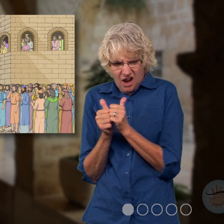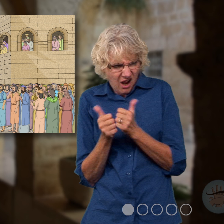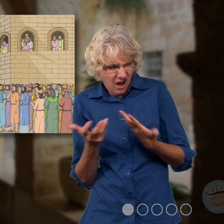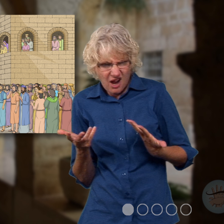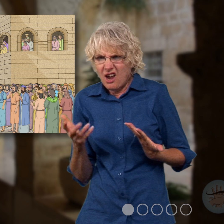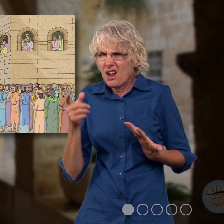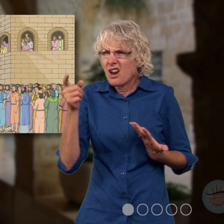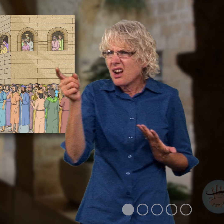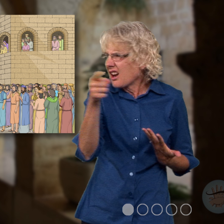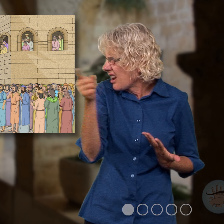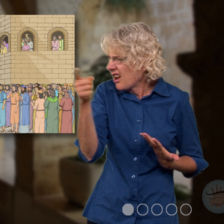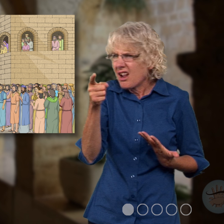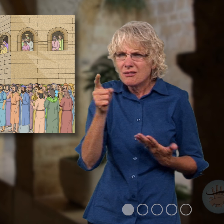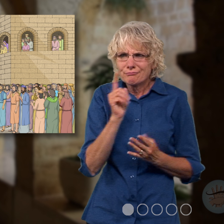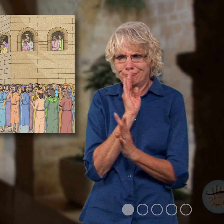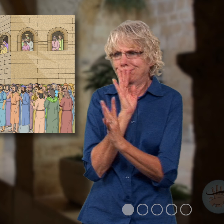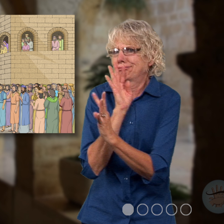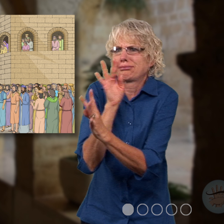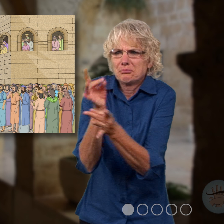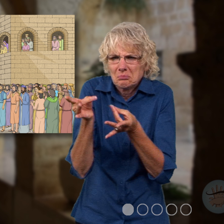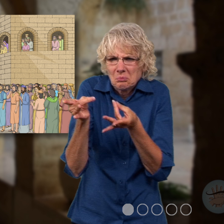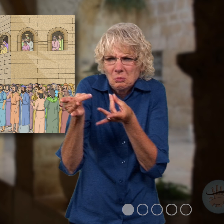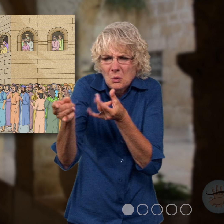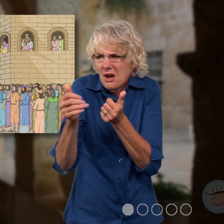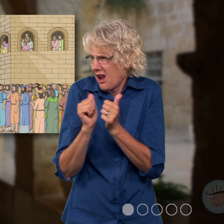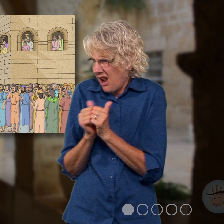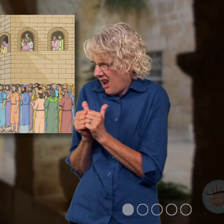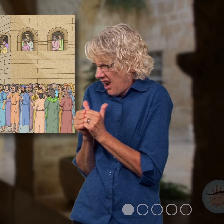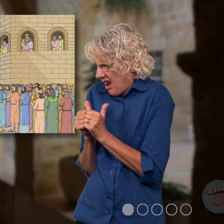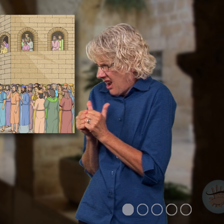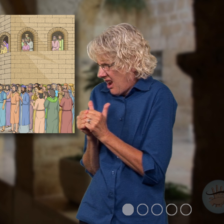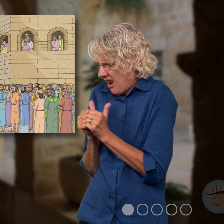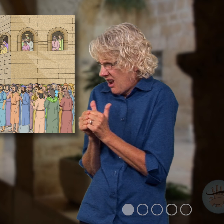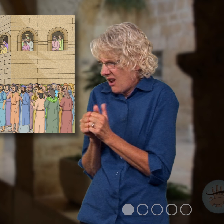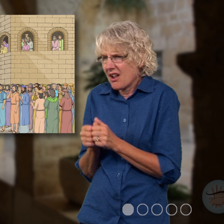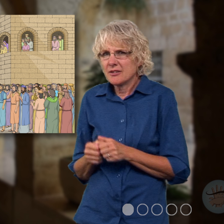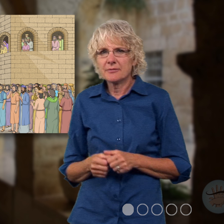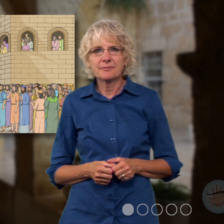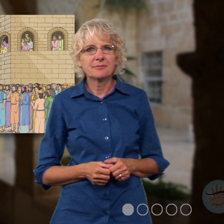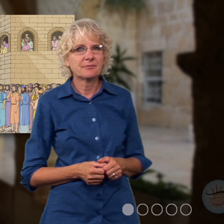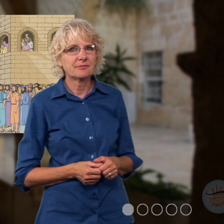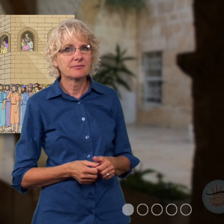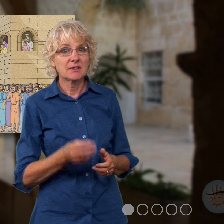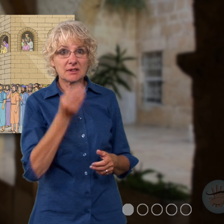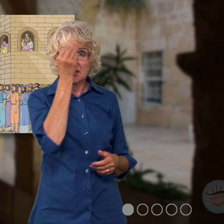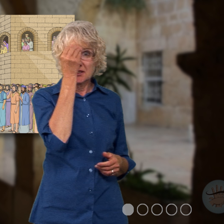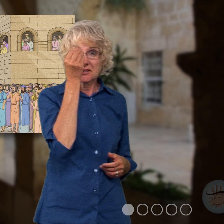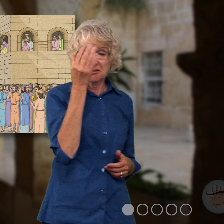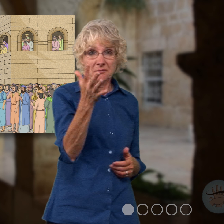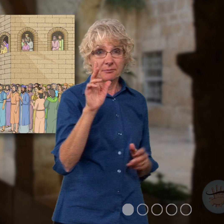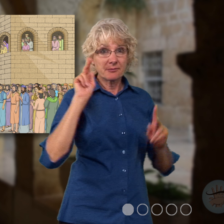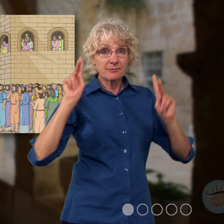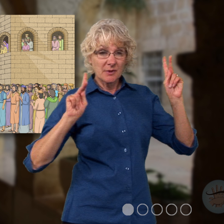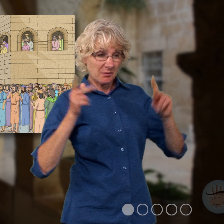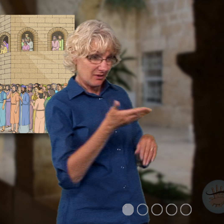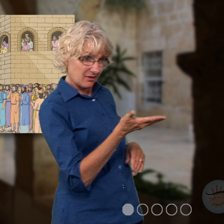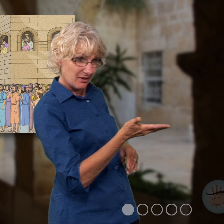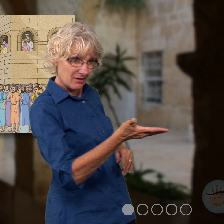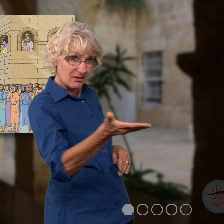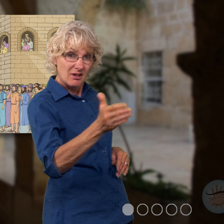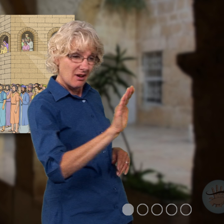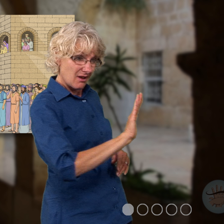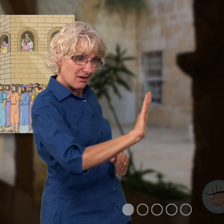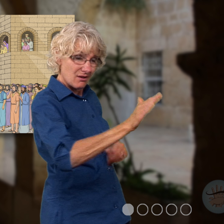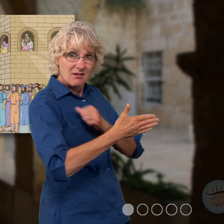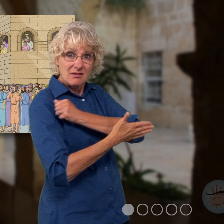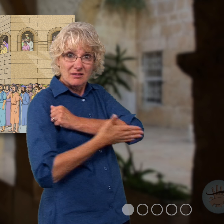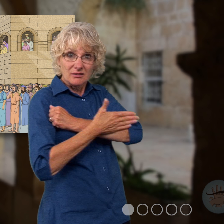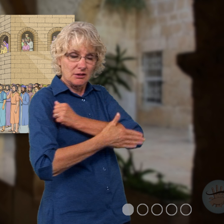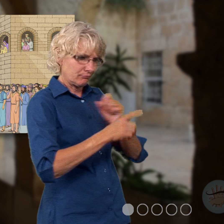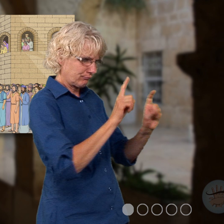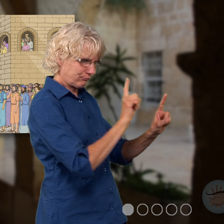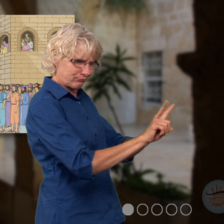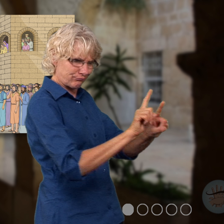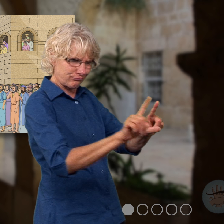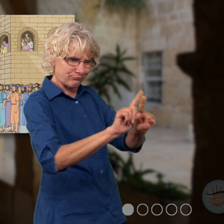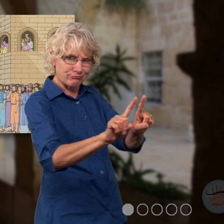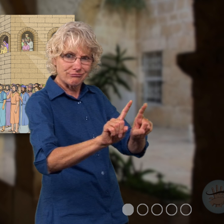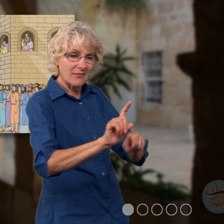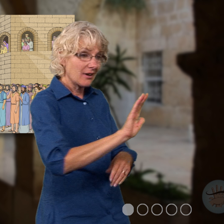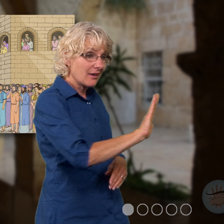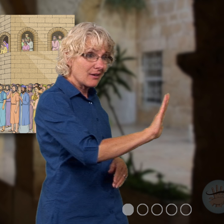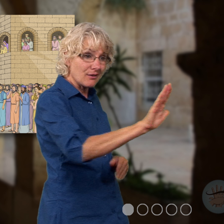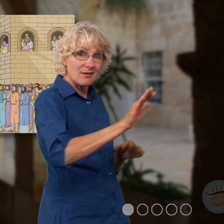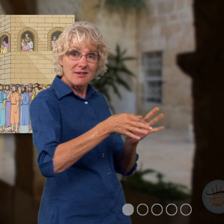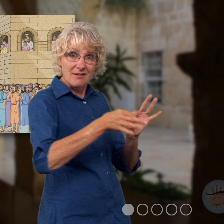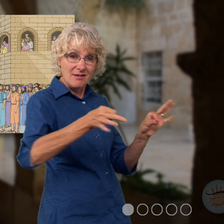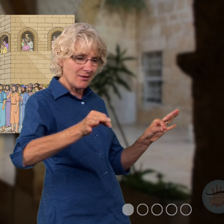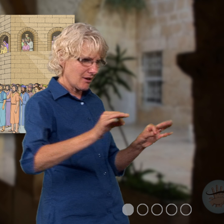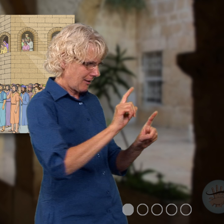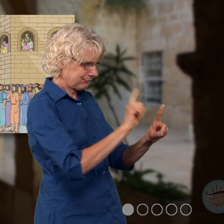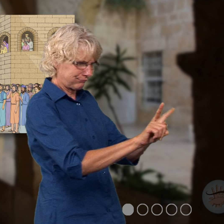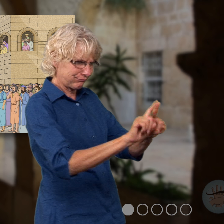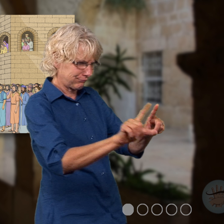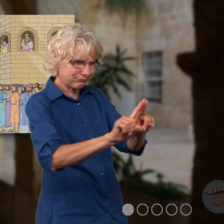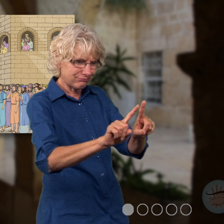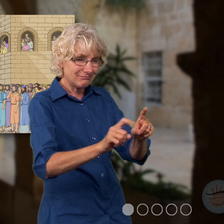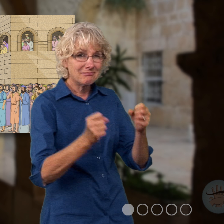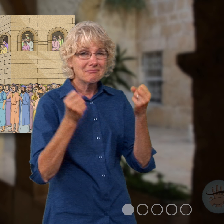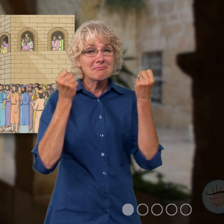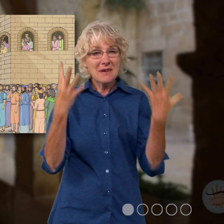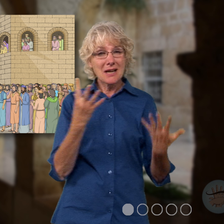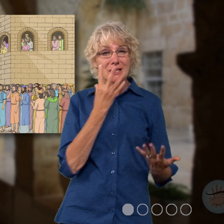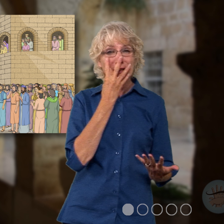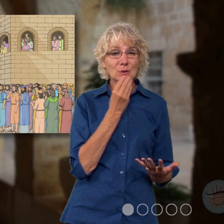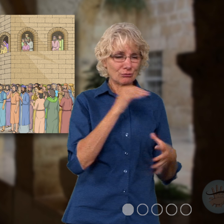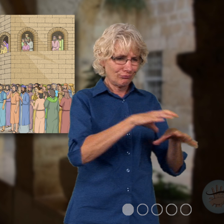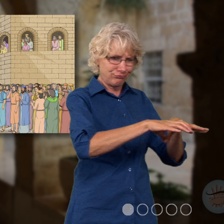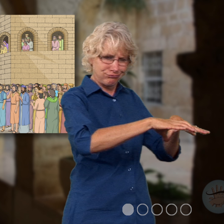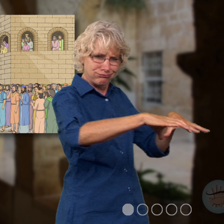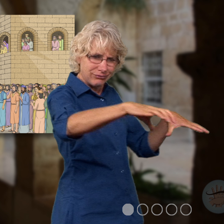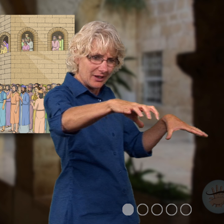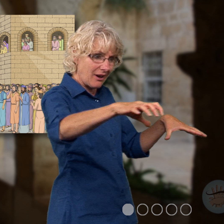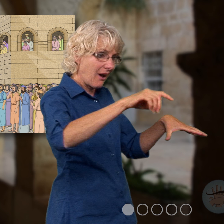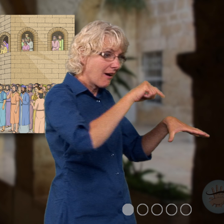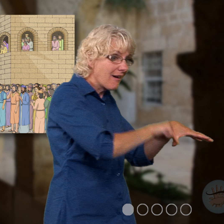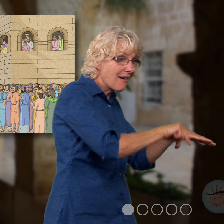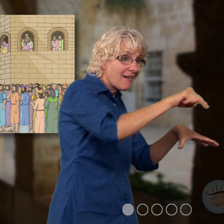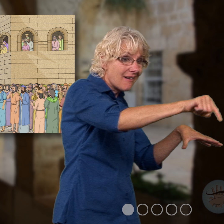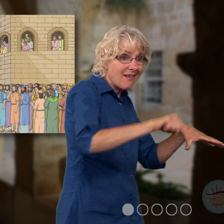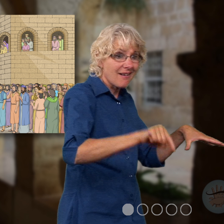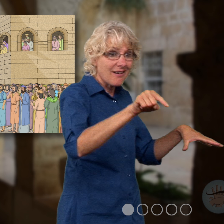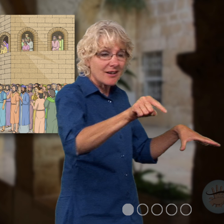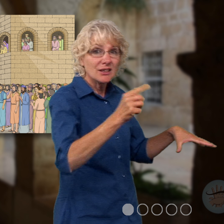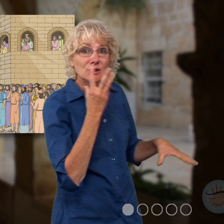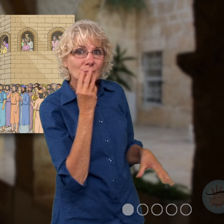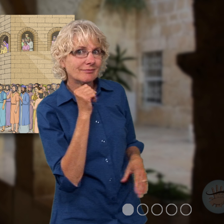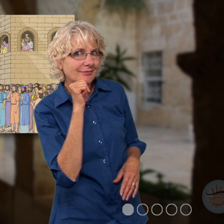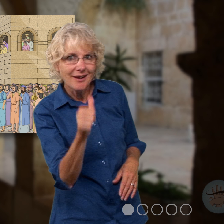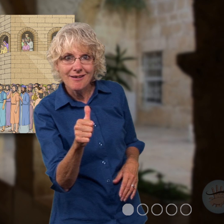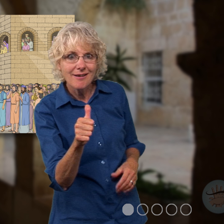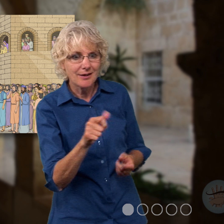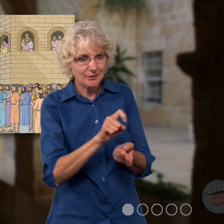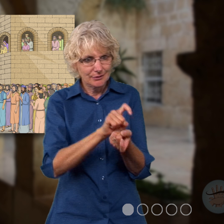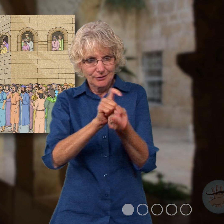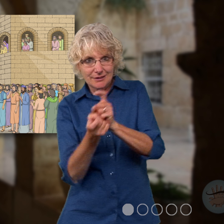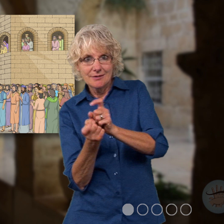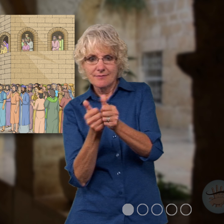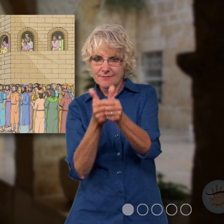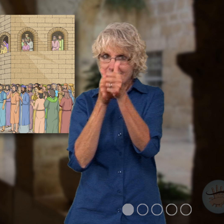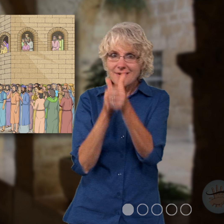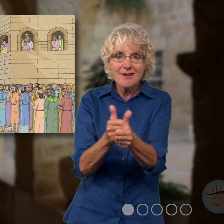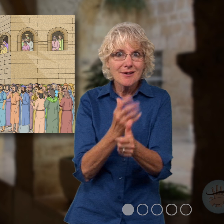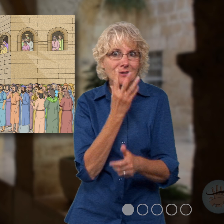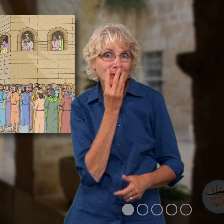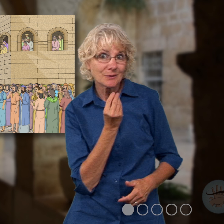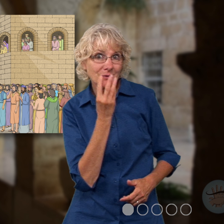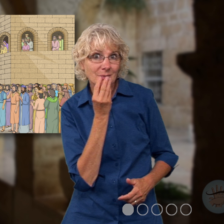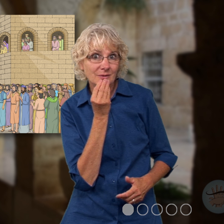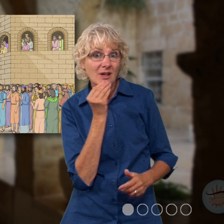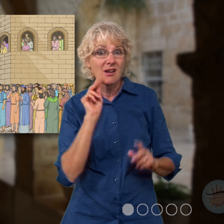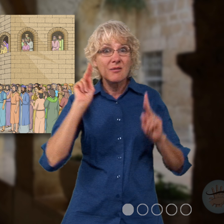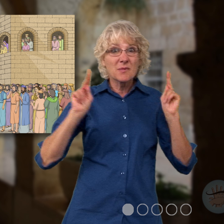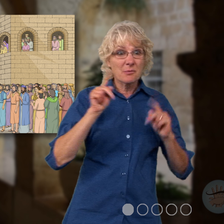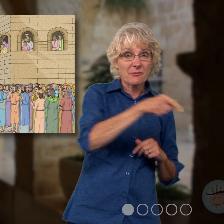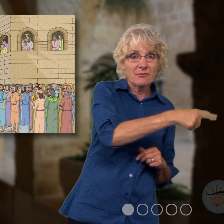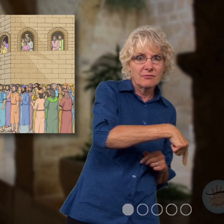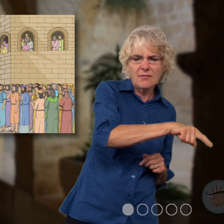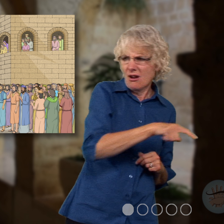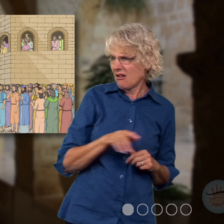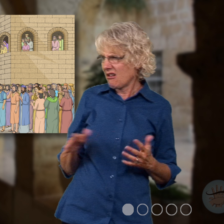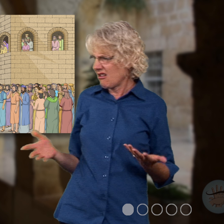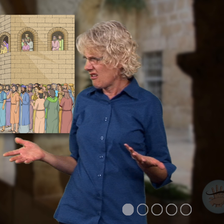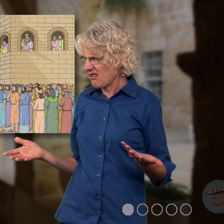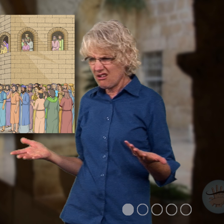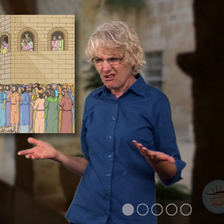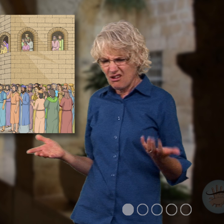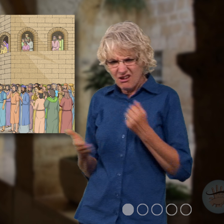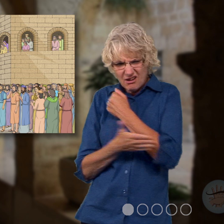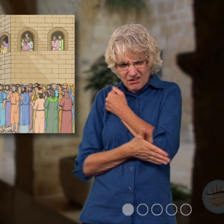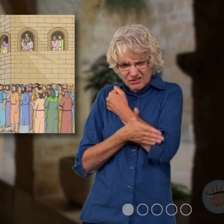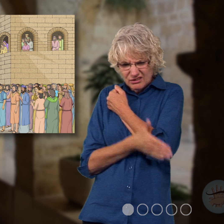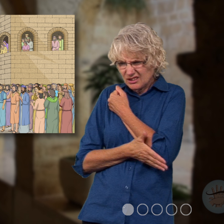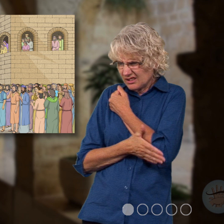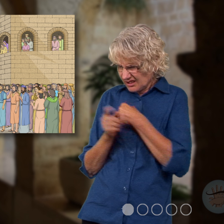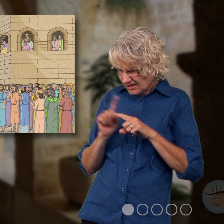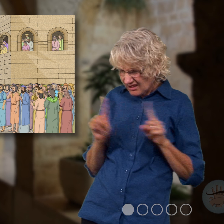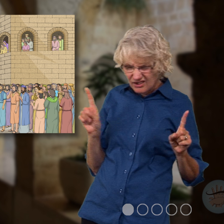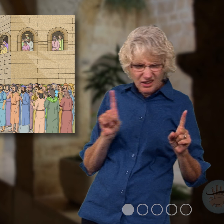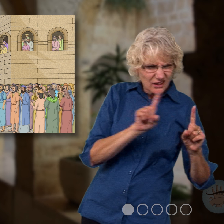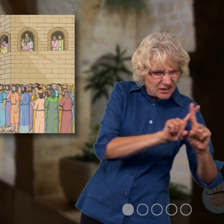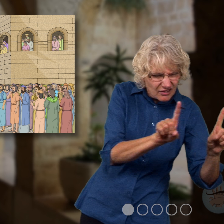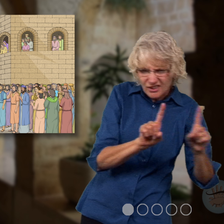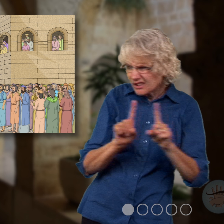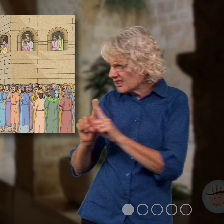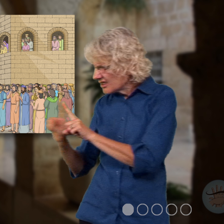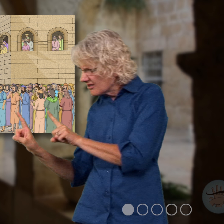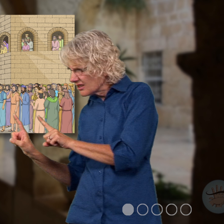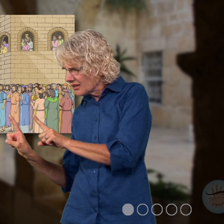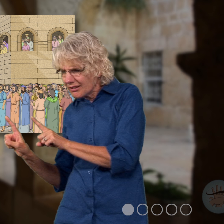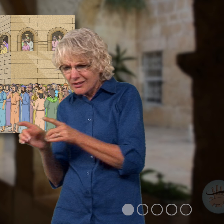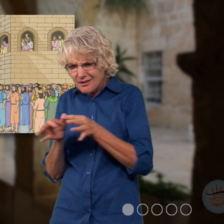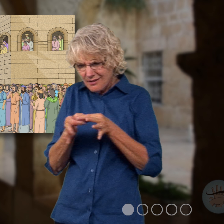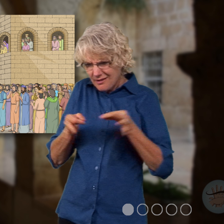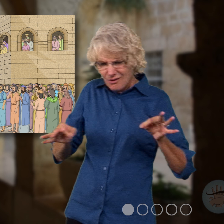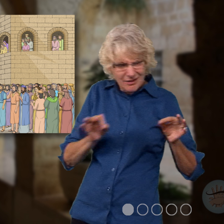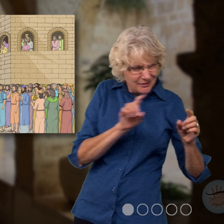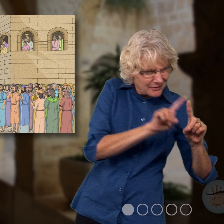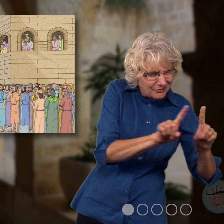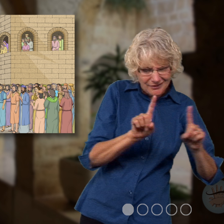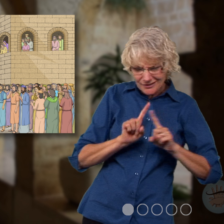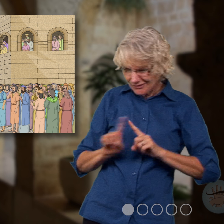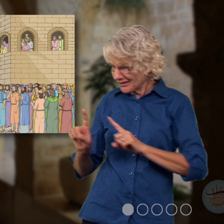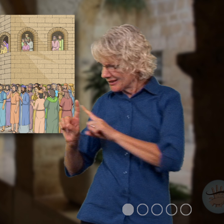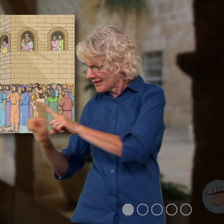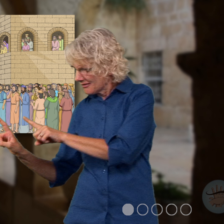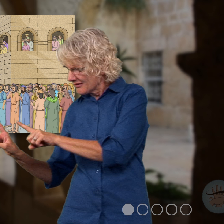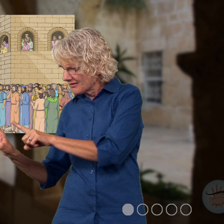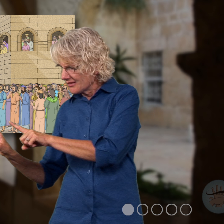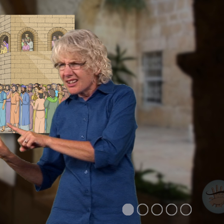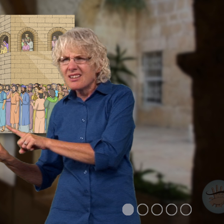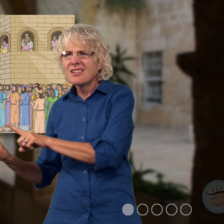residents of Mesopotamia, Judea and Cappadocia, Pontus and Asia, Phrygia and Pamphylia, Egypt and the parts of Libya near Cyrene; visitors from Rome, both Jews and converts to Judaism;